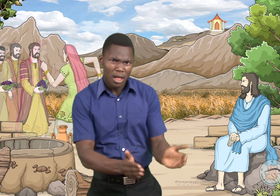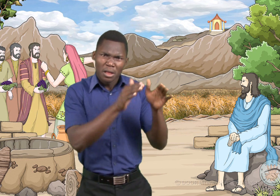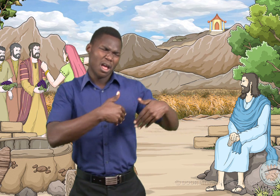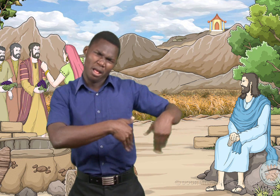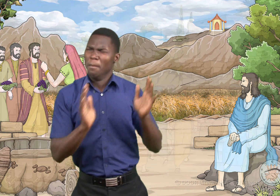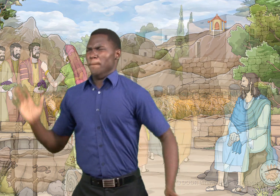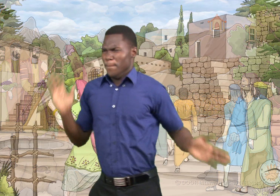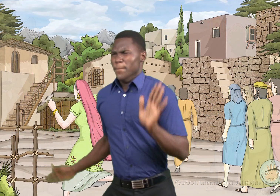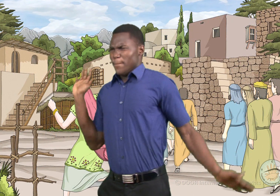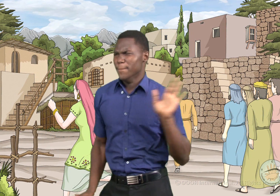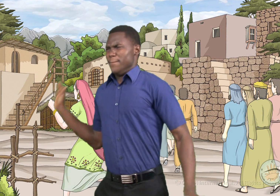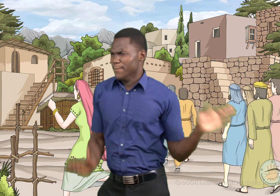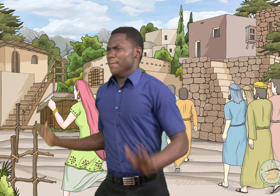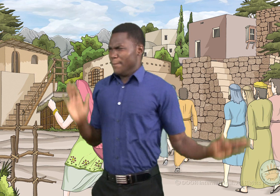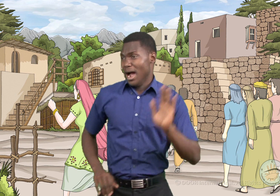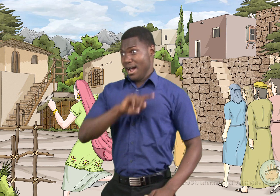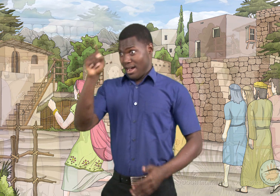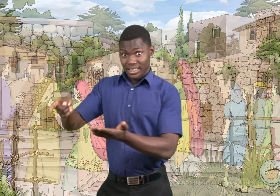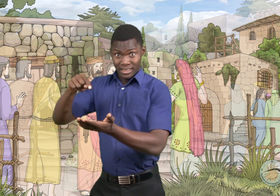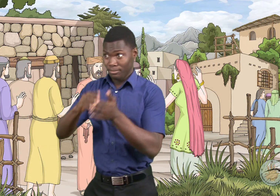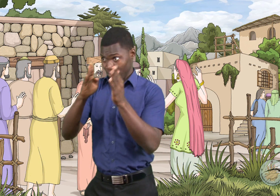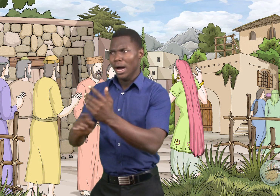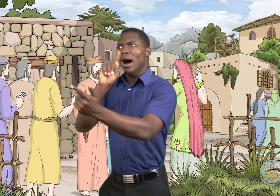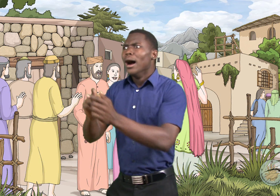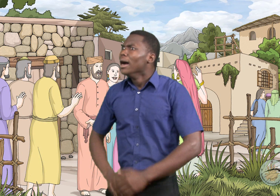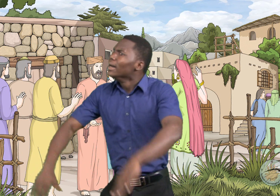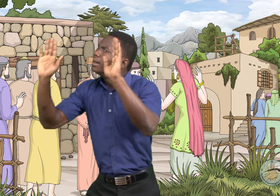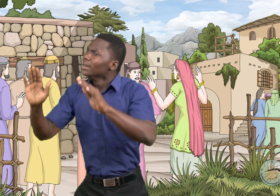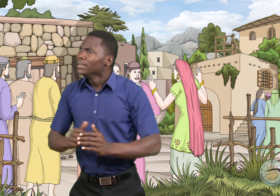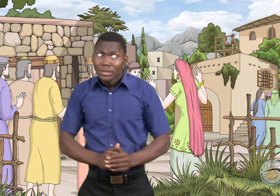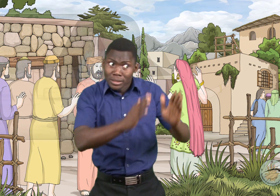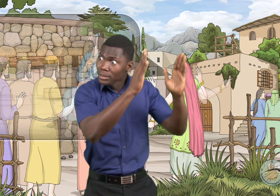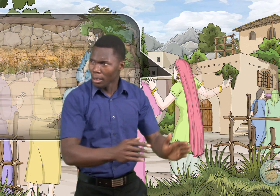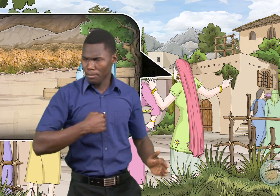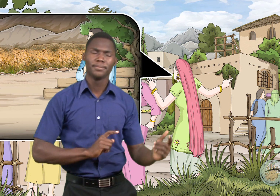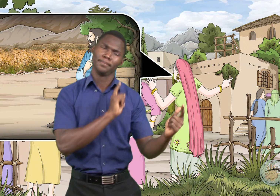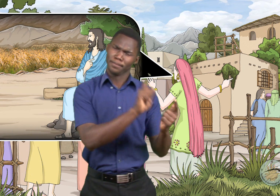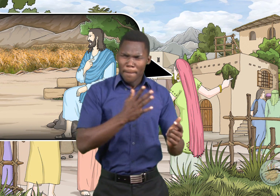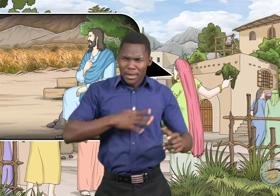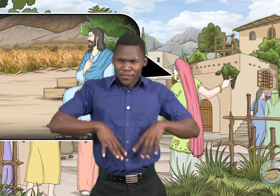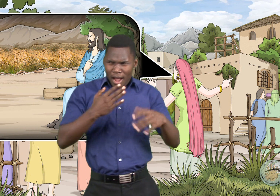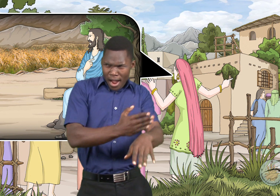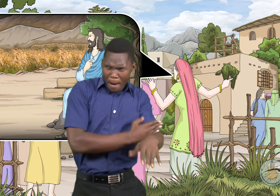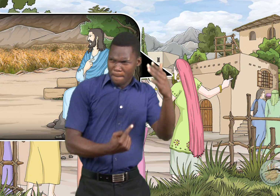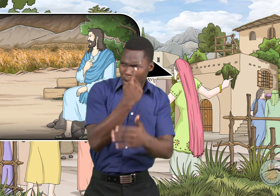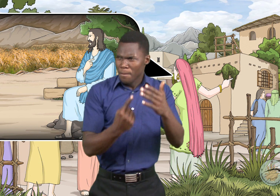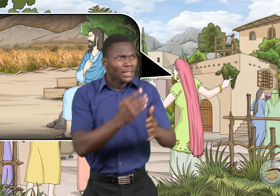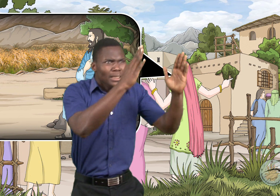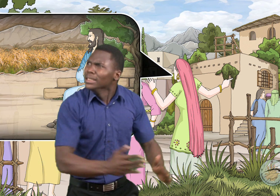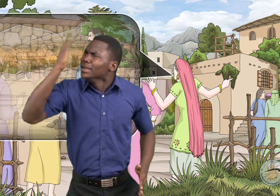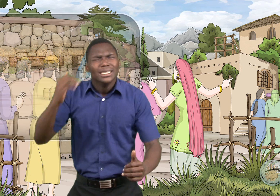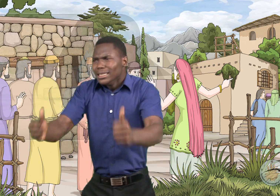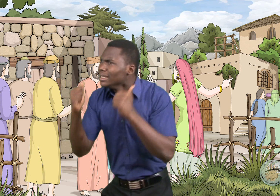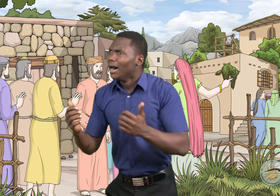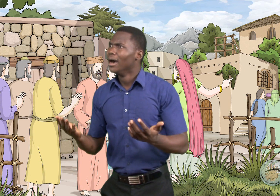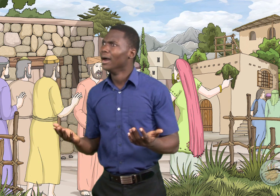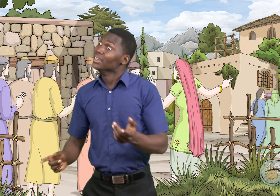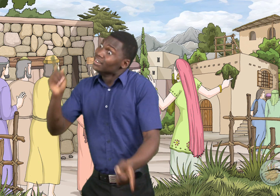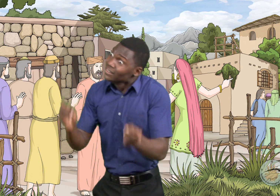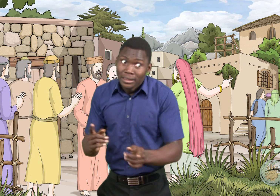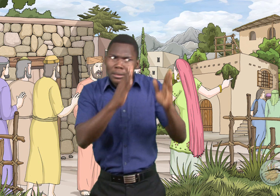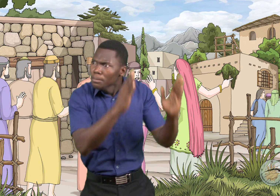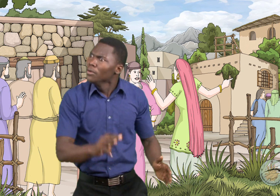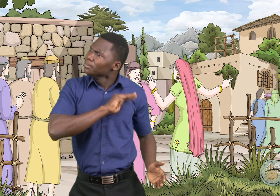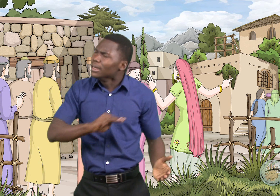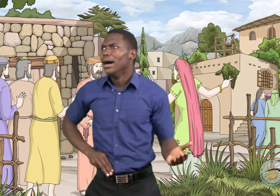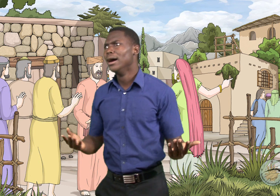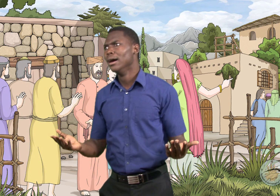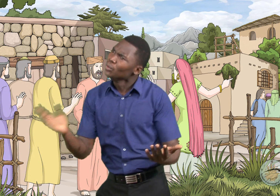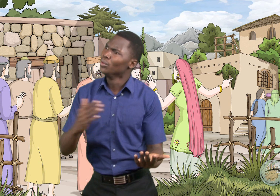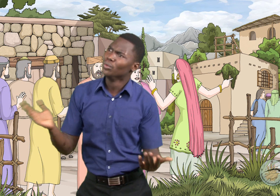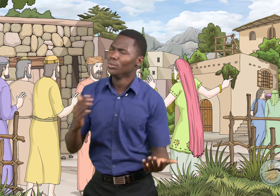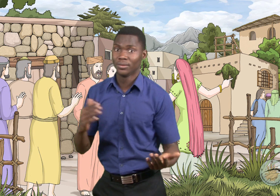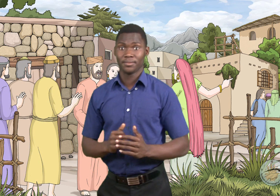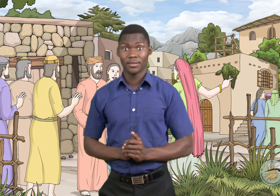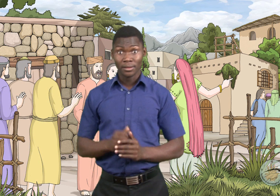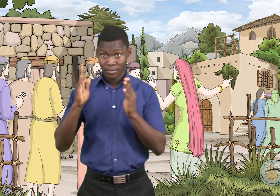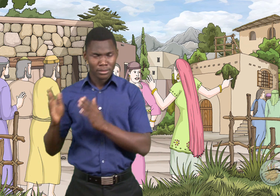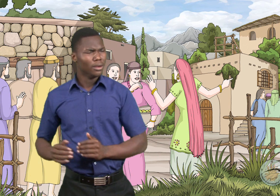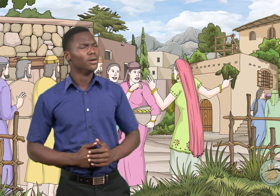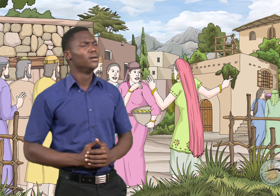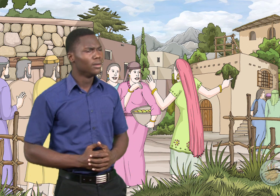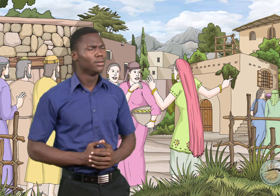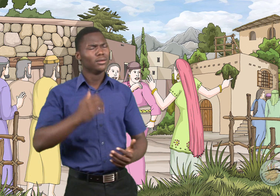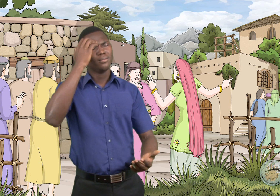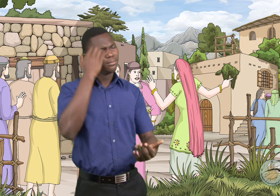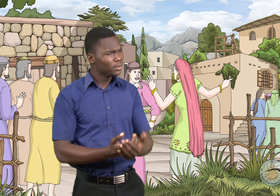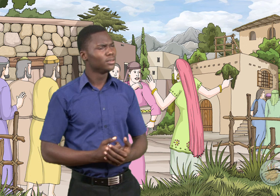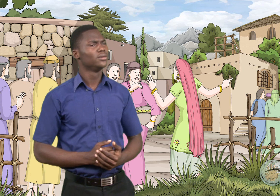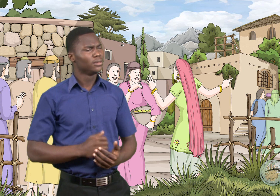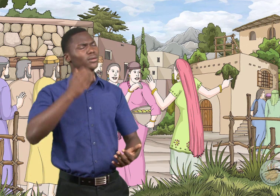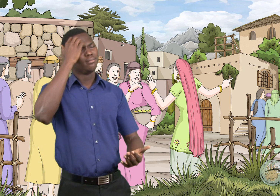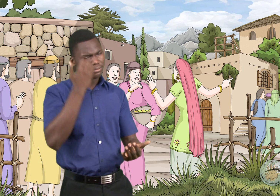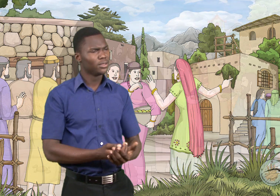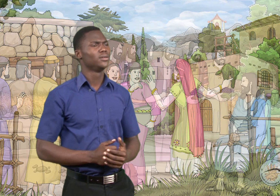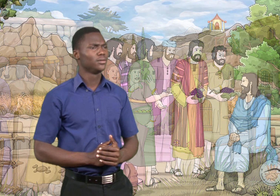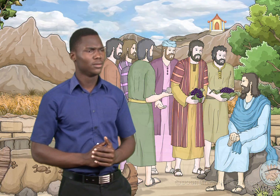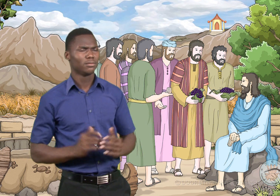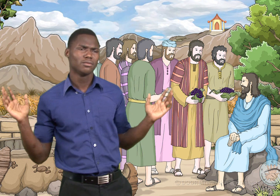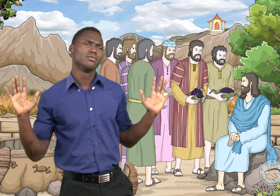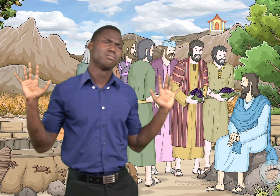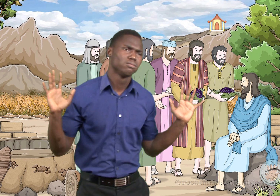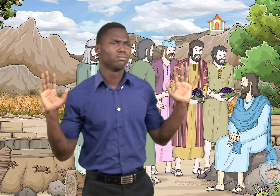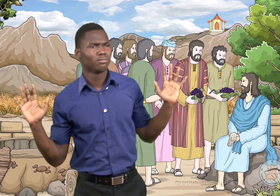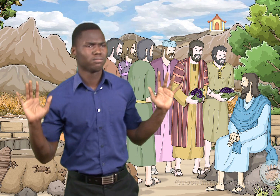Then the woman left her water jar, went back into the town, and said to the people, “Come, see a man who told me everything I ever did. Could this be the Christ?” So they left the town and made their way toward Jesus.